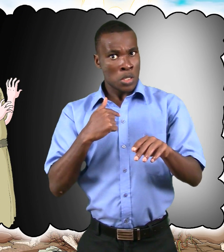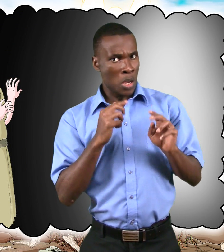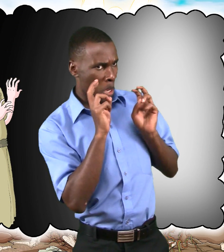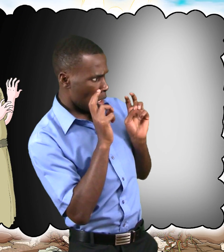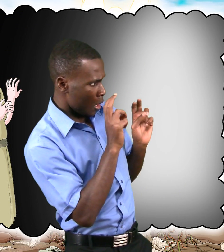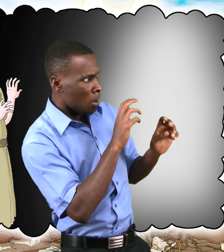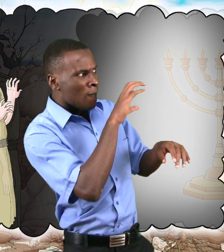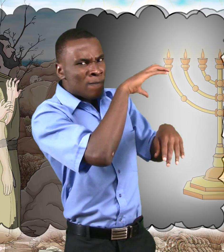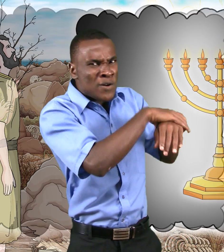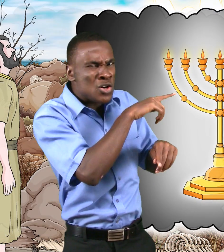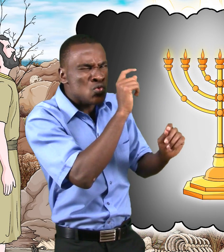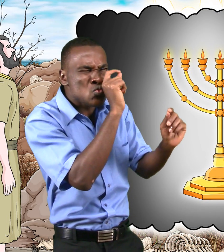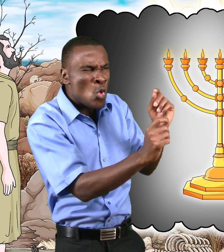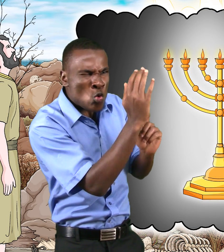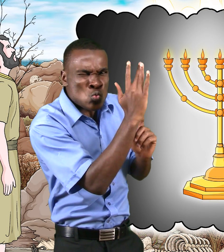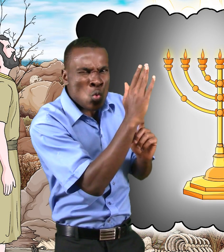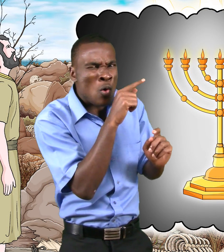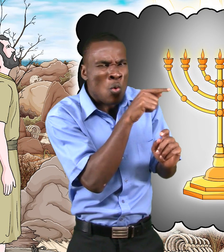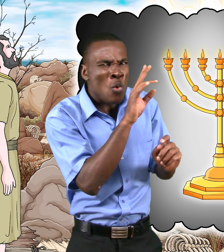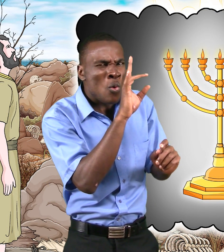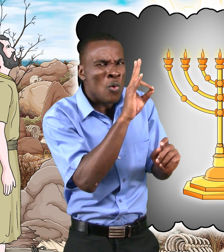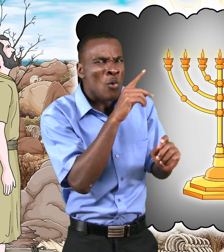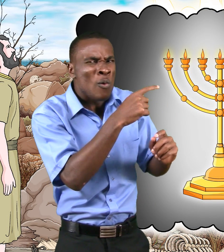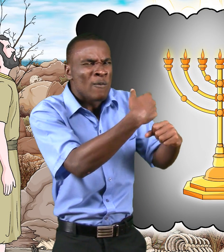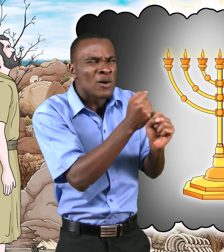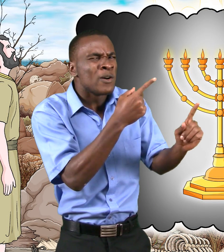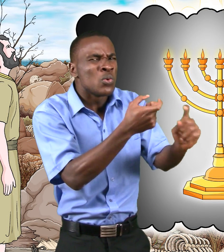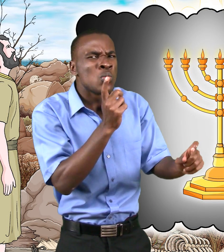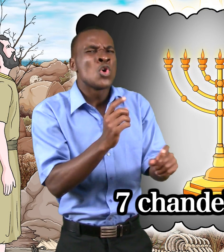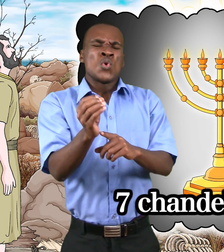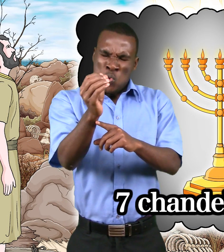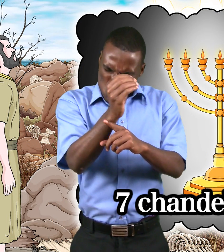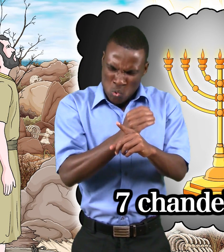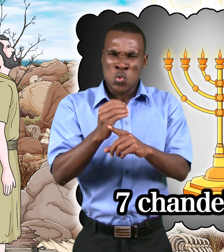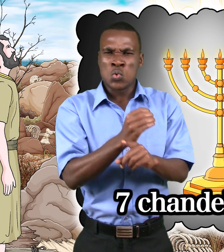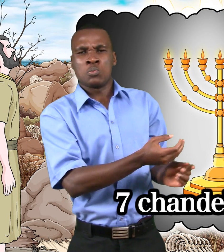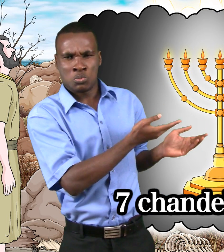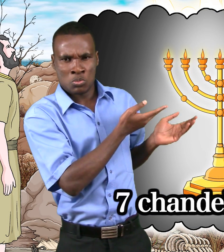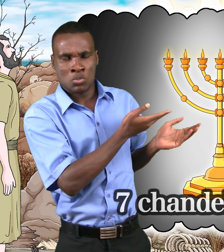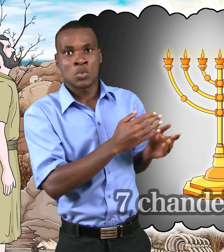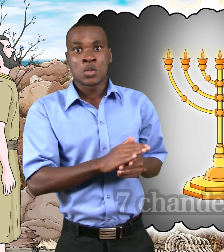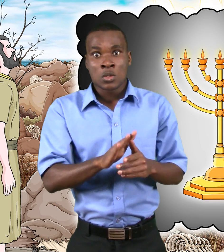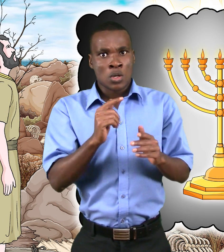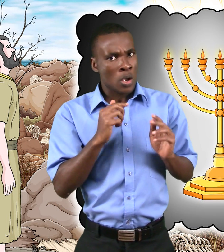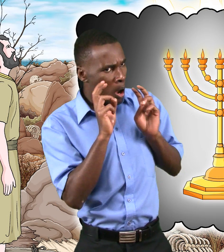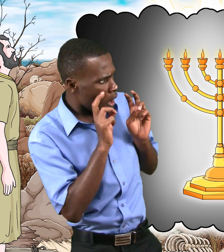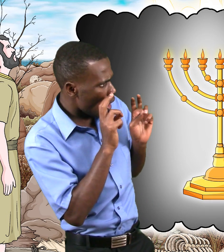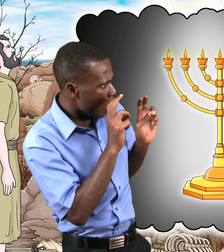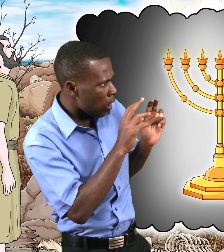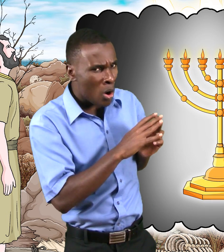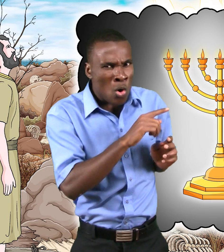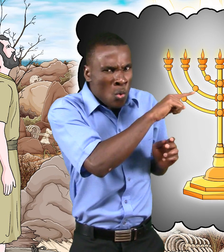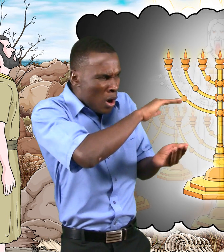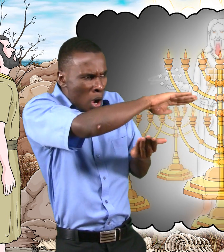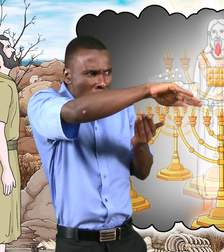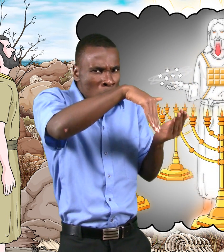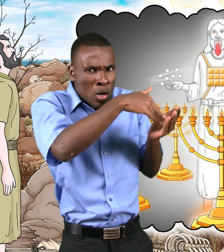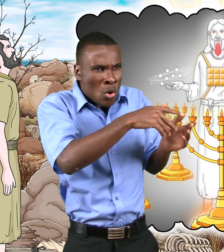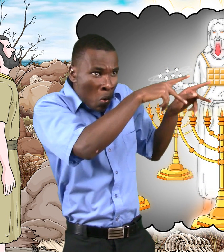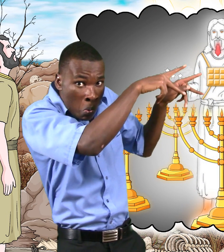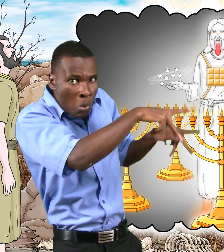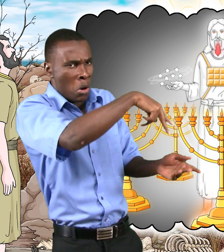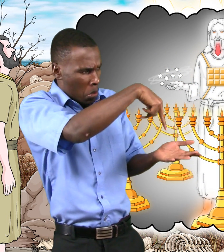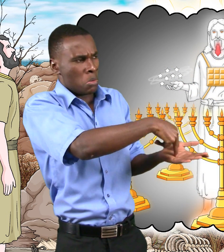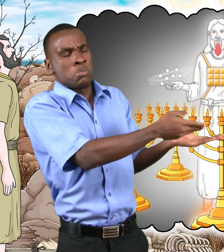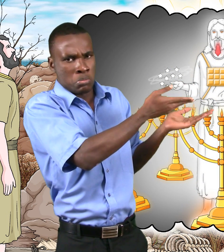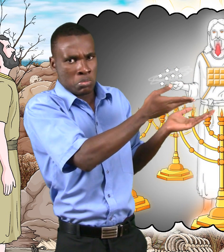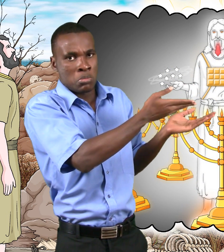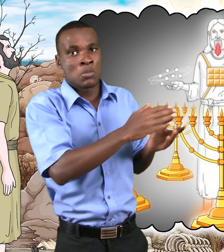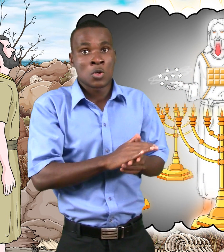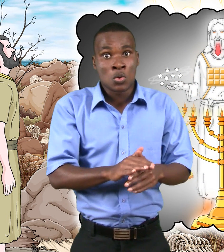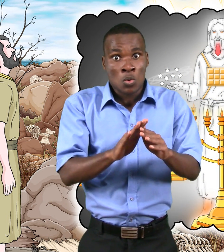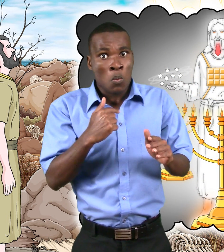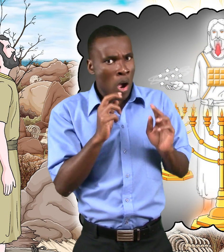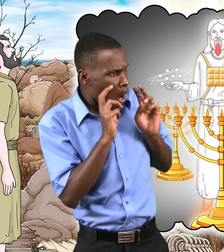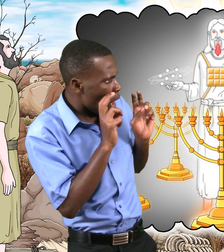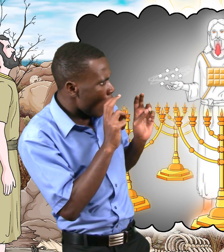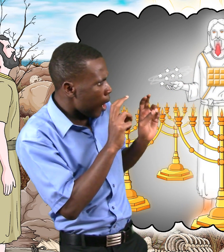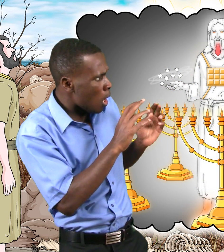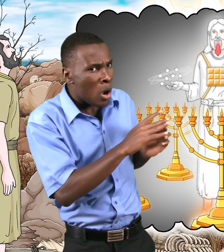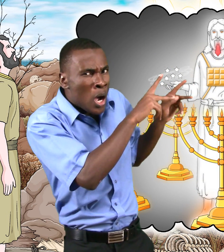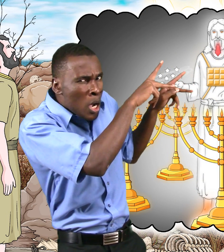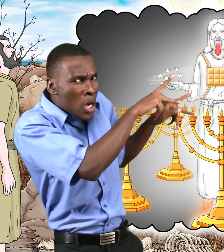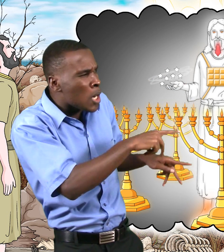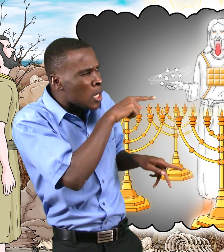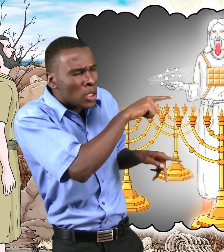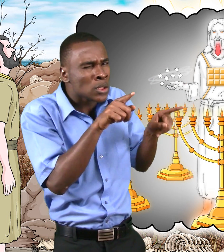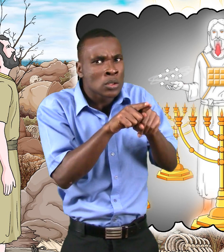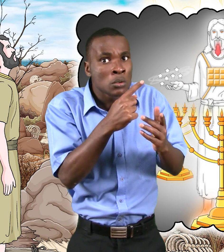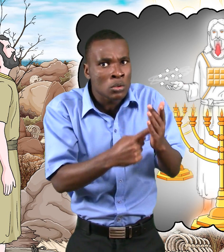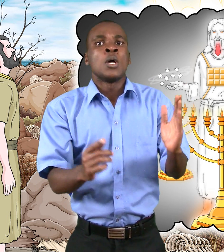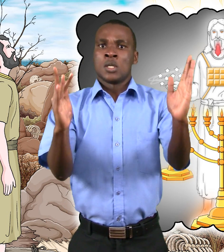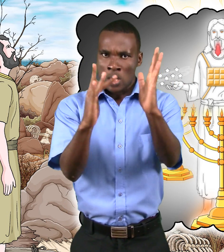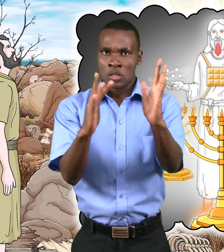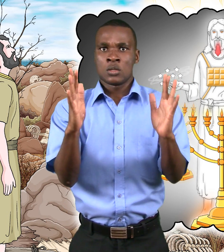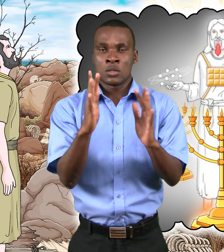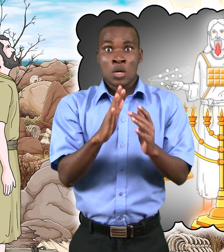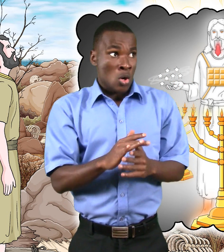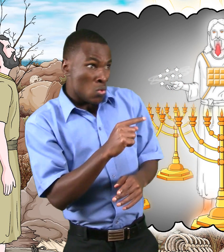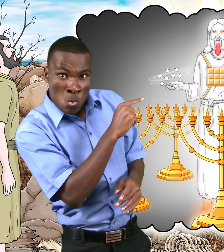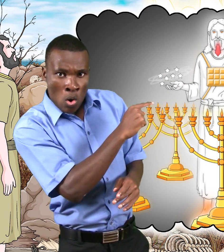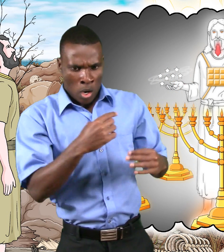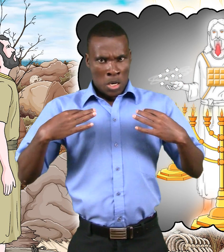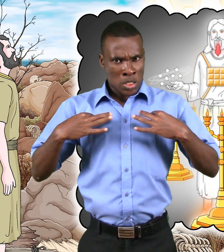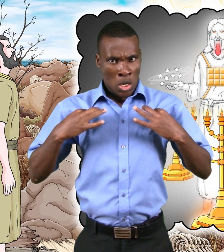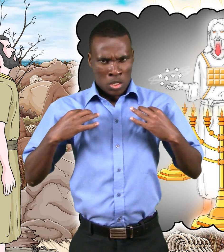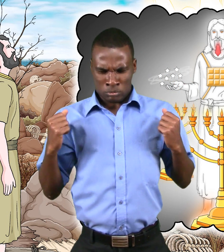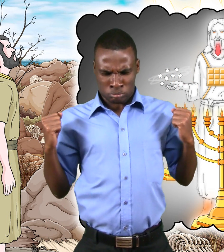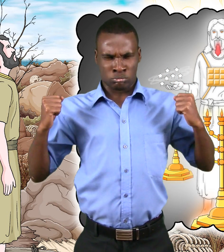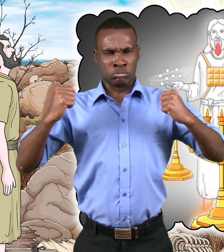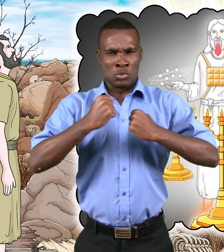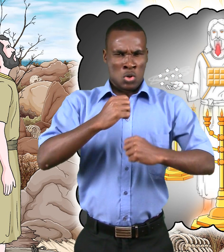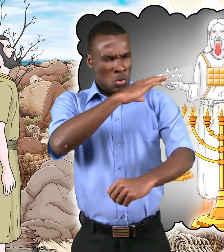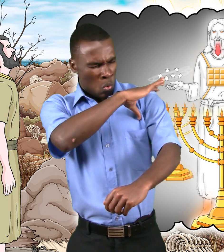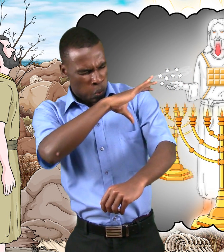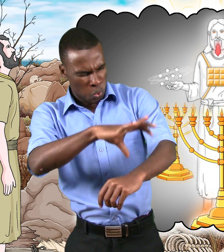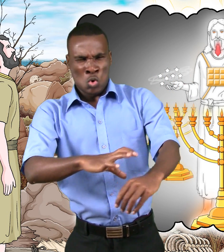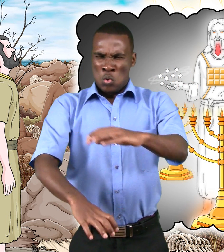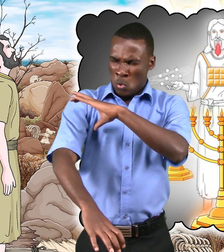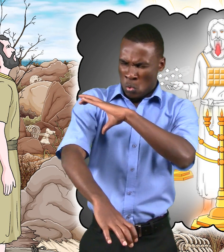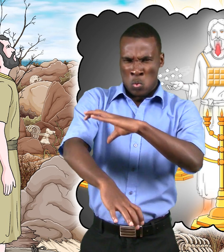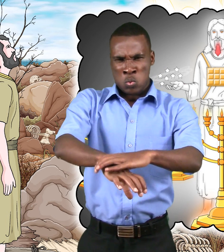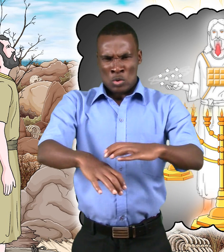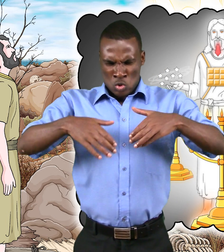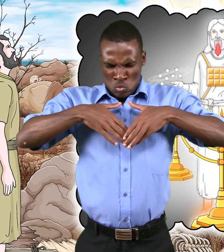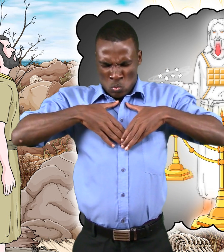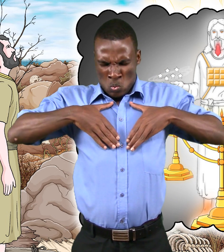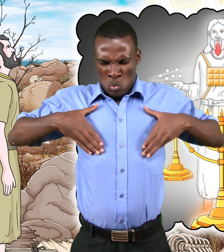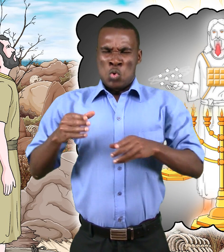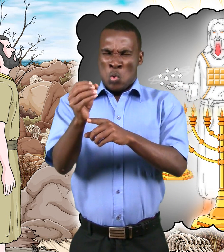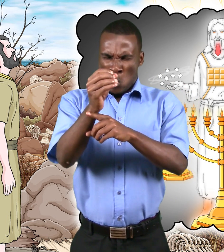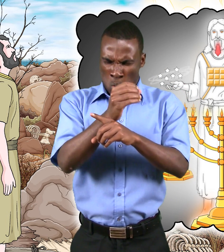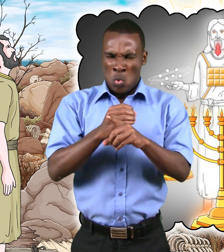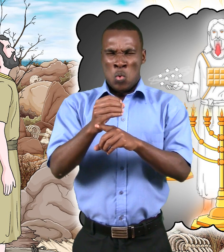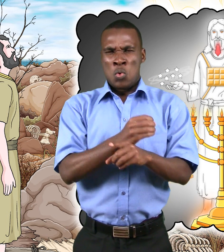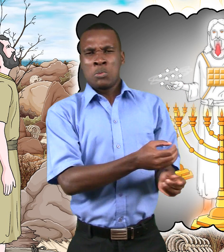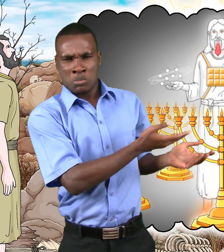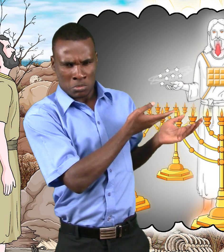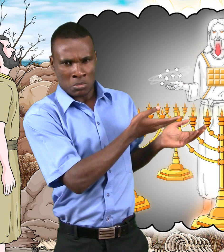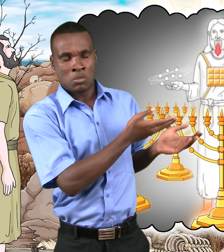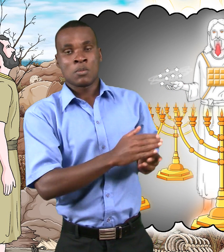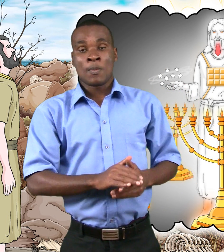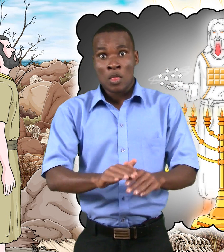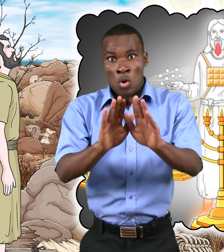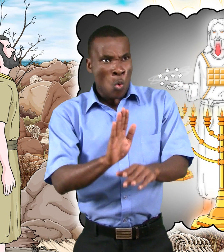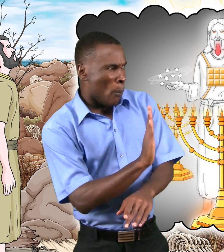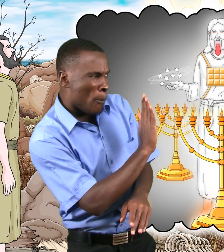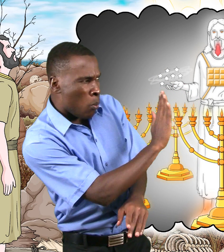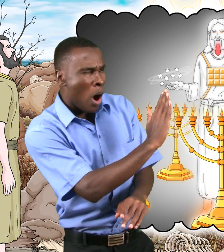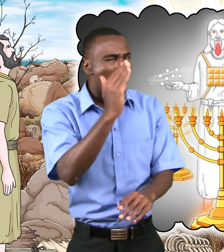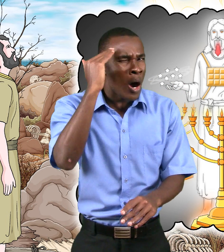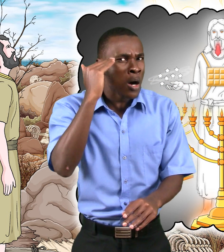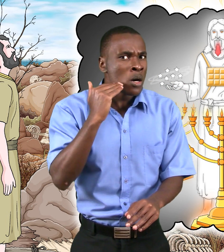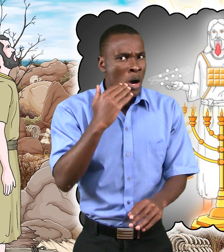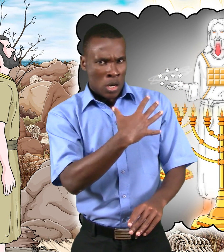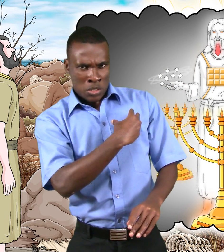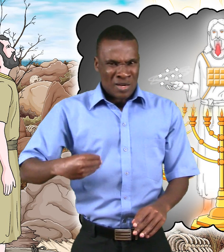And having turned, I saw seven golden lampstands, and among the lampstands was One like the Son of Man, dressed in a long robe, with a golden sash around His chest.